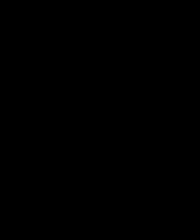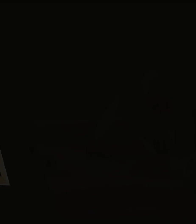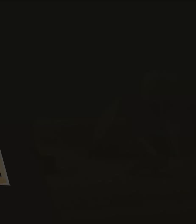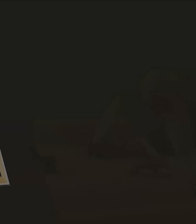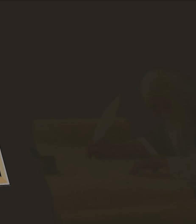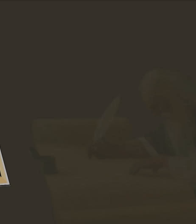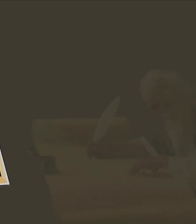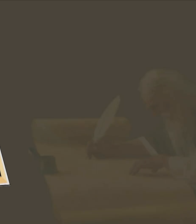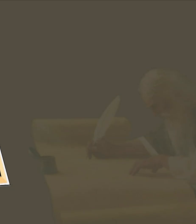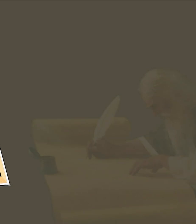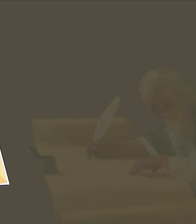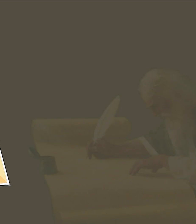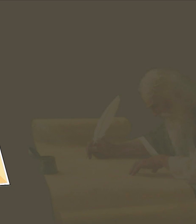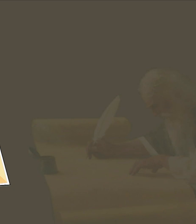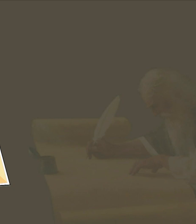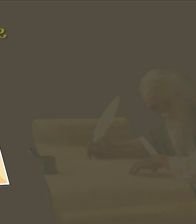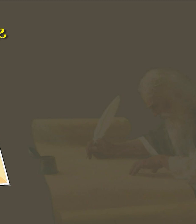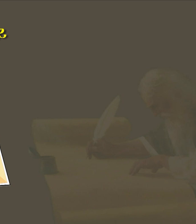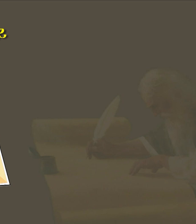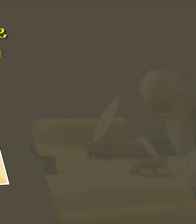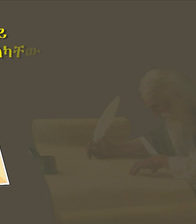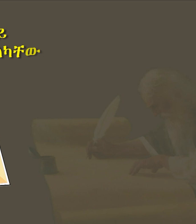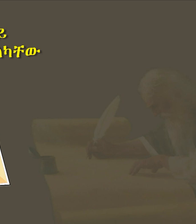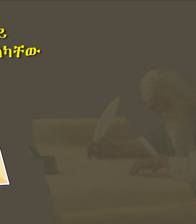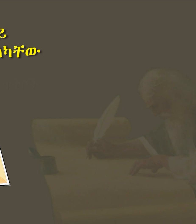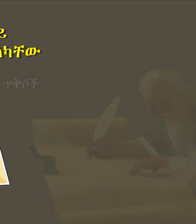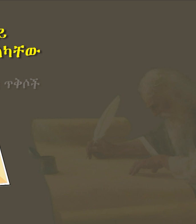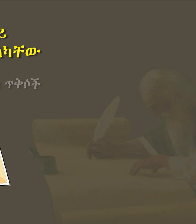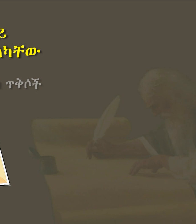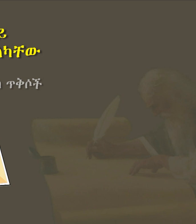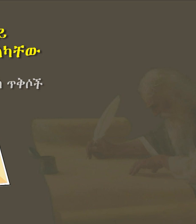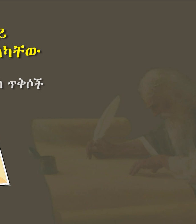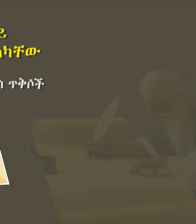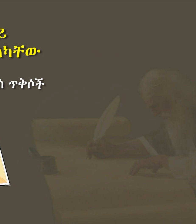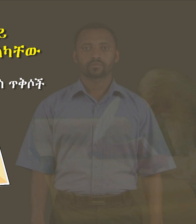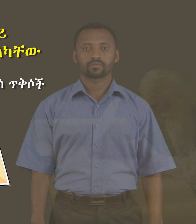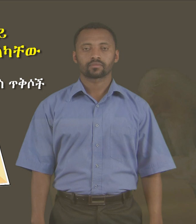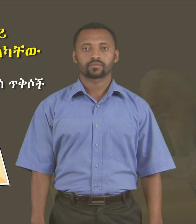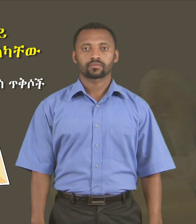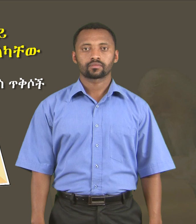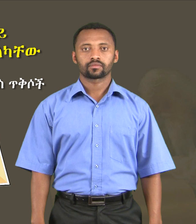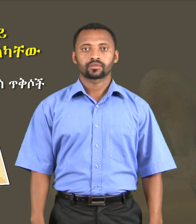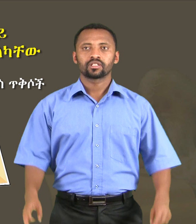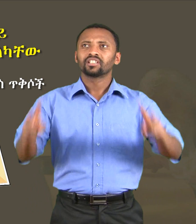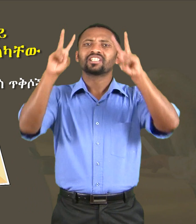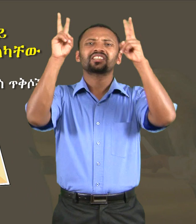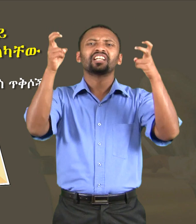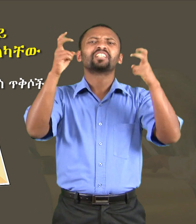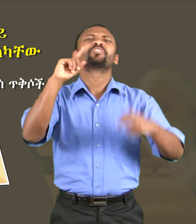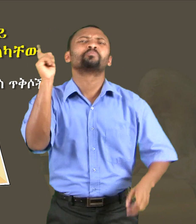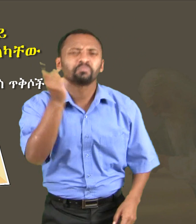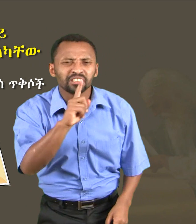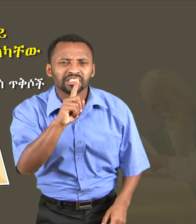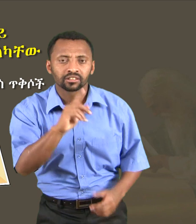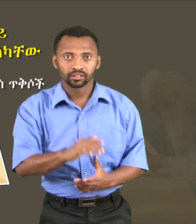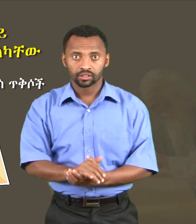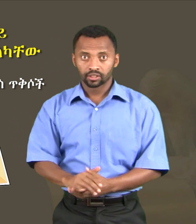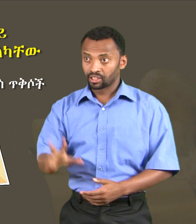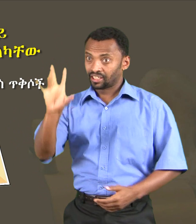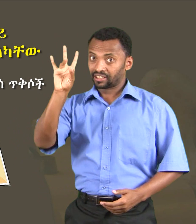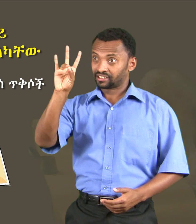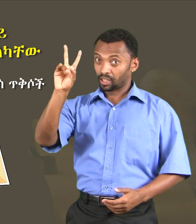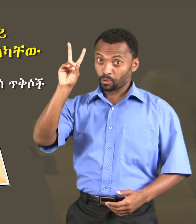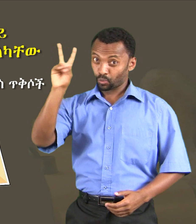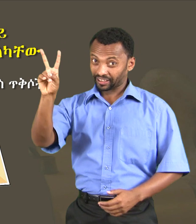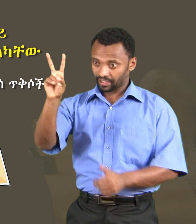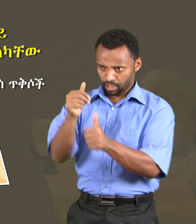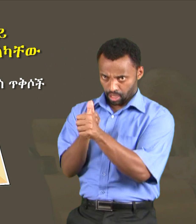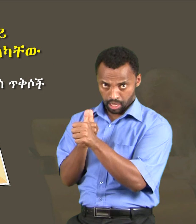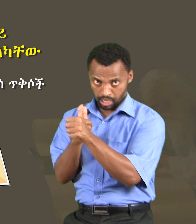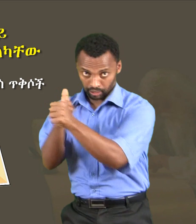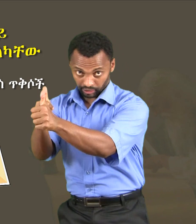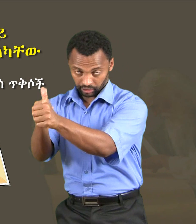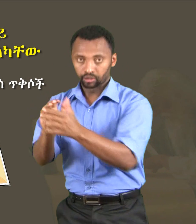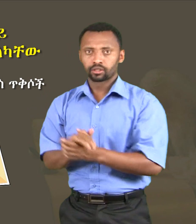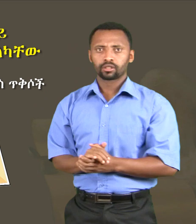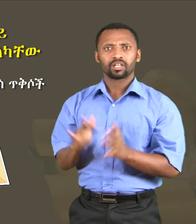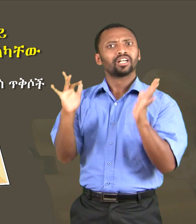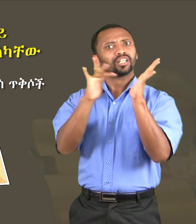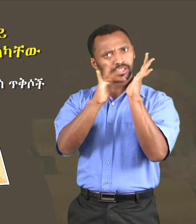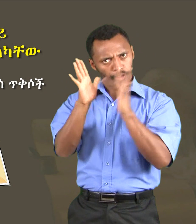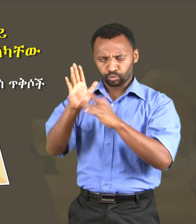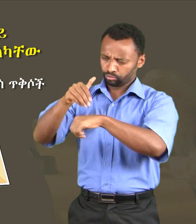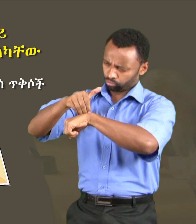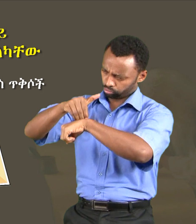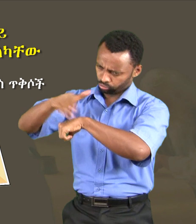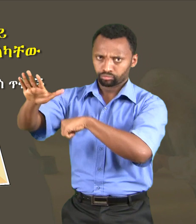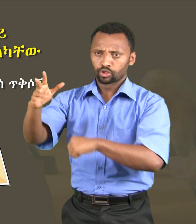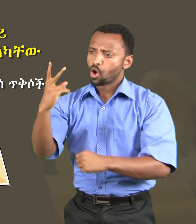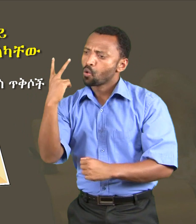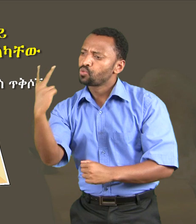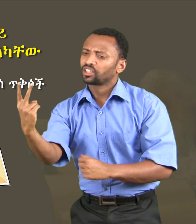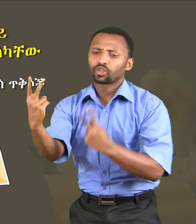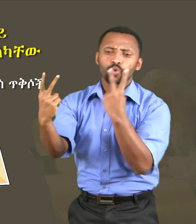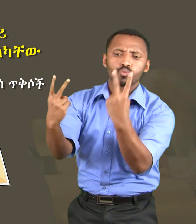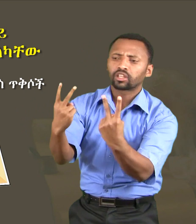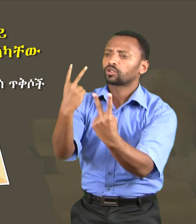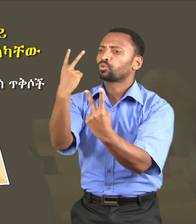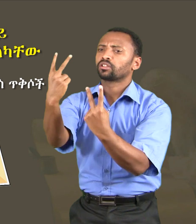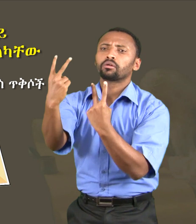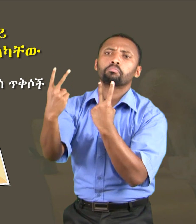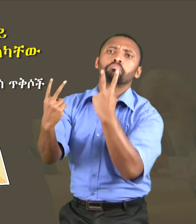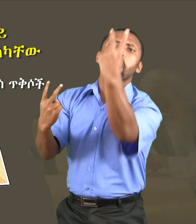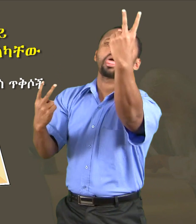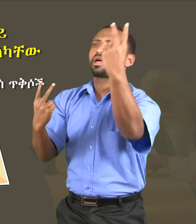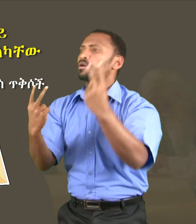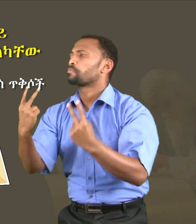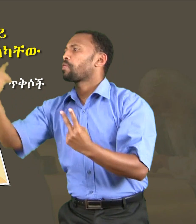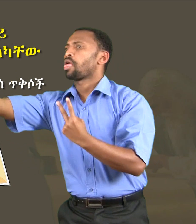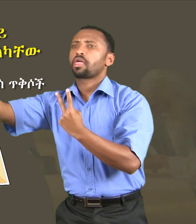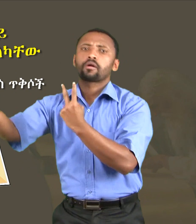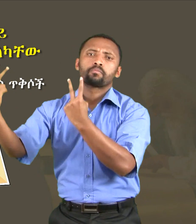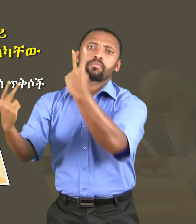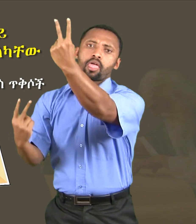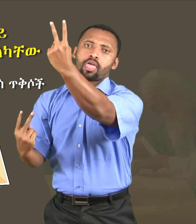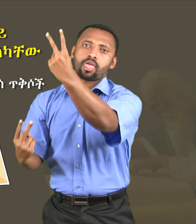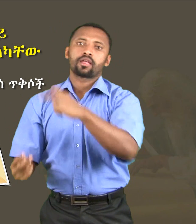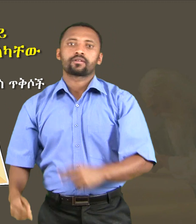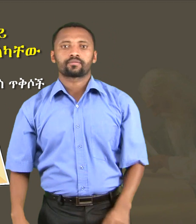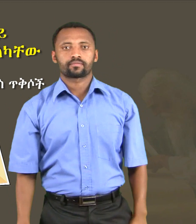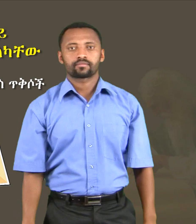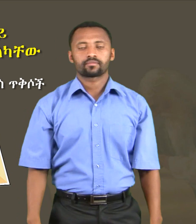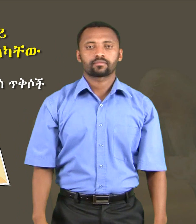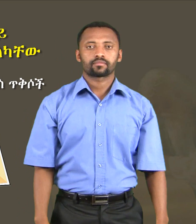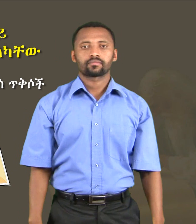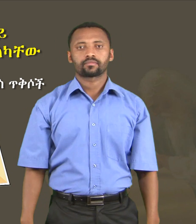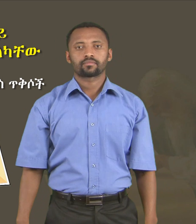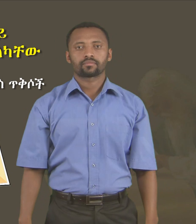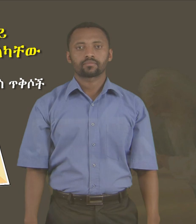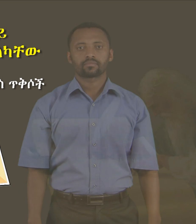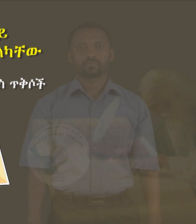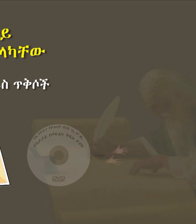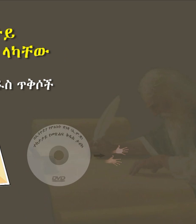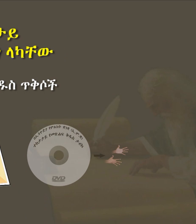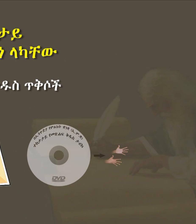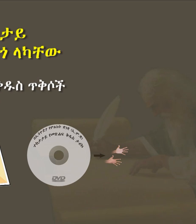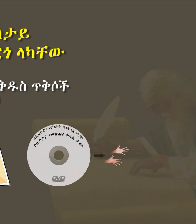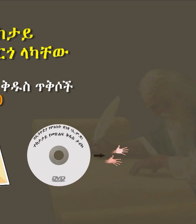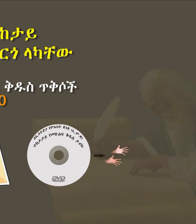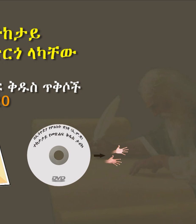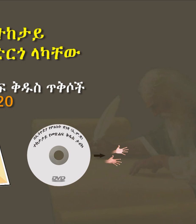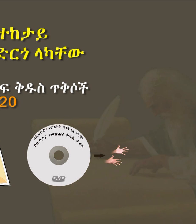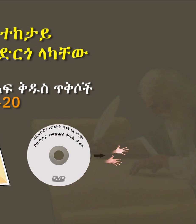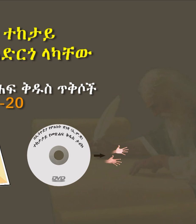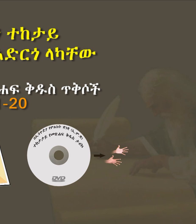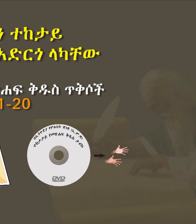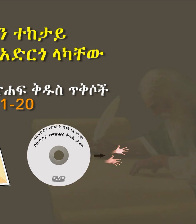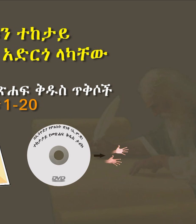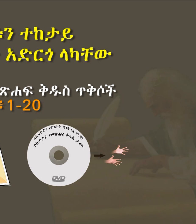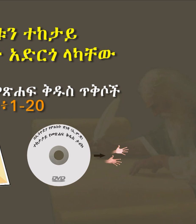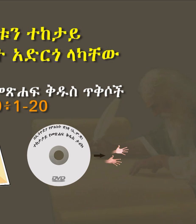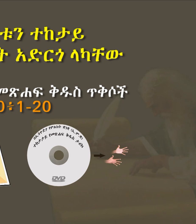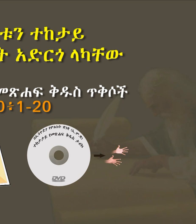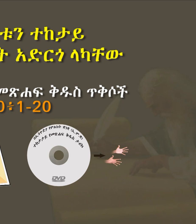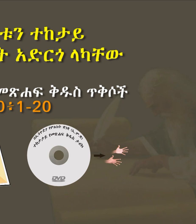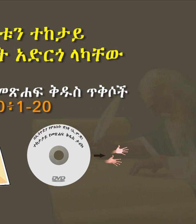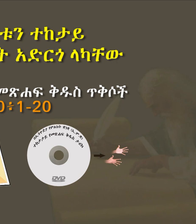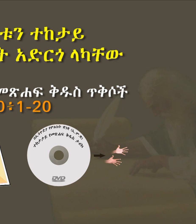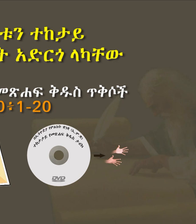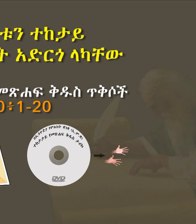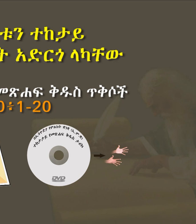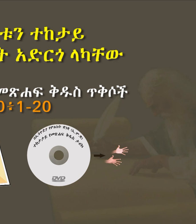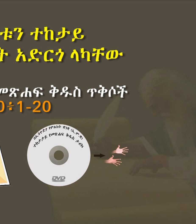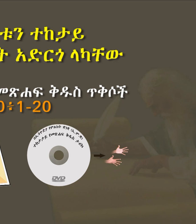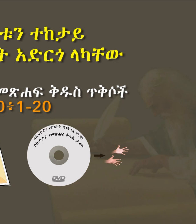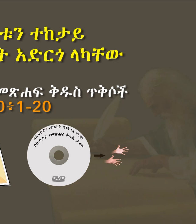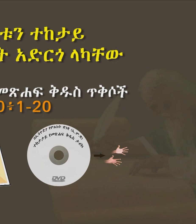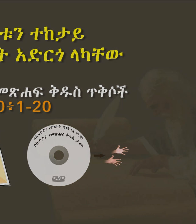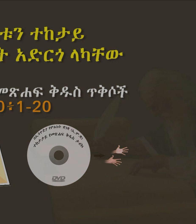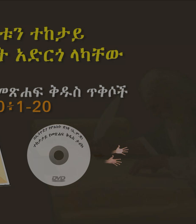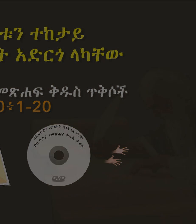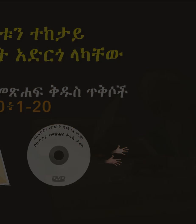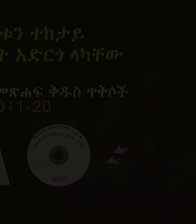Jesus sends the 72 followers in groups of two